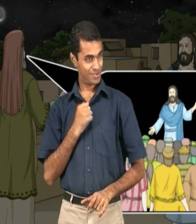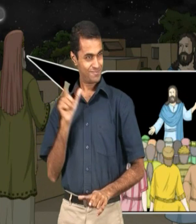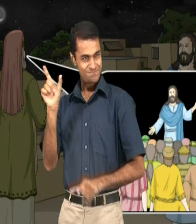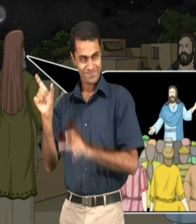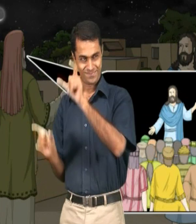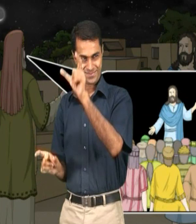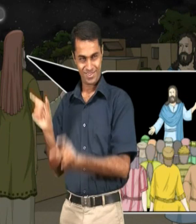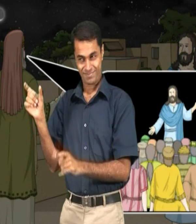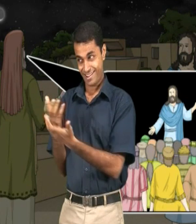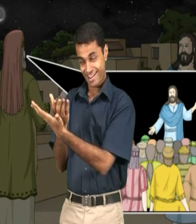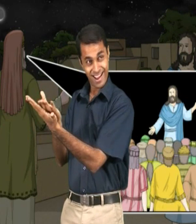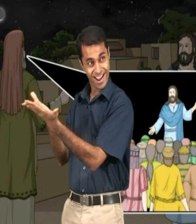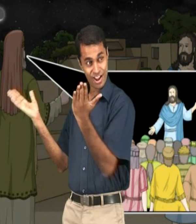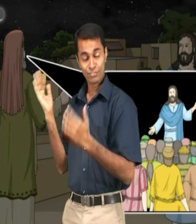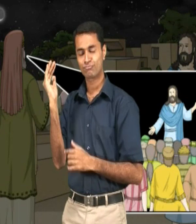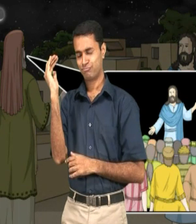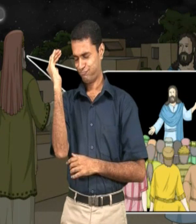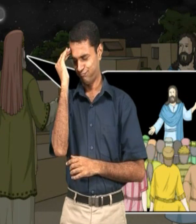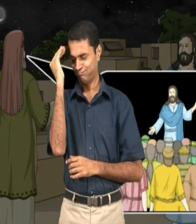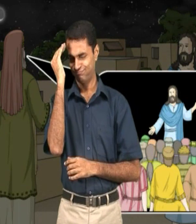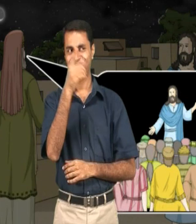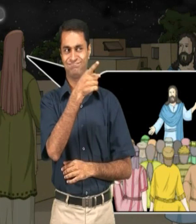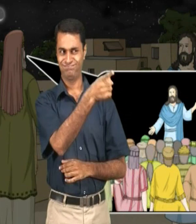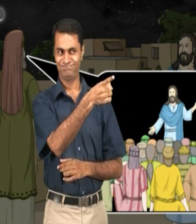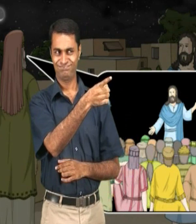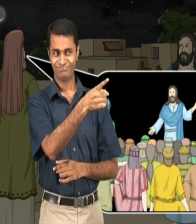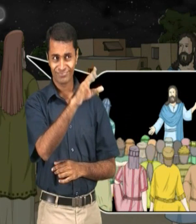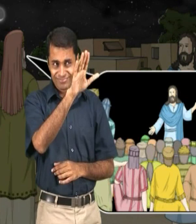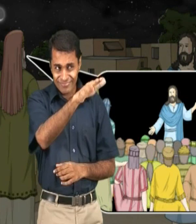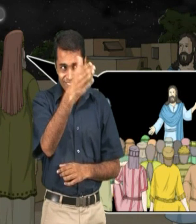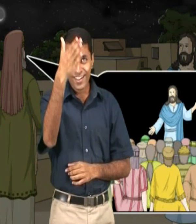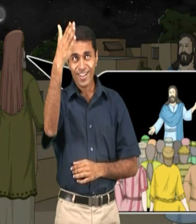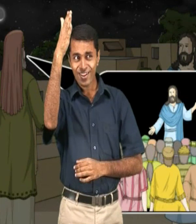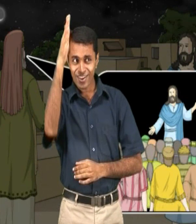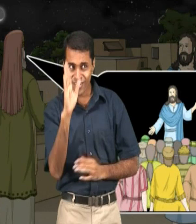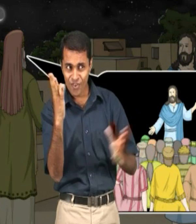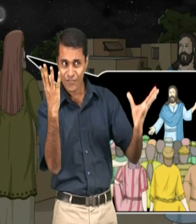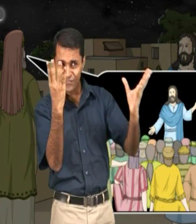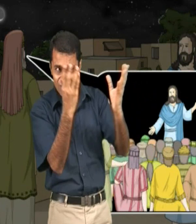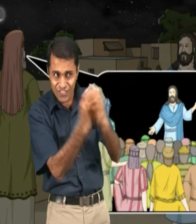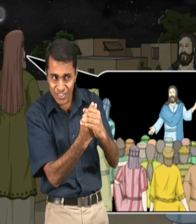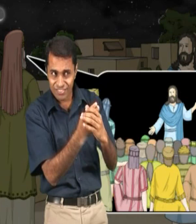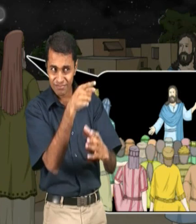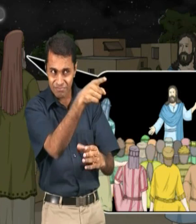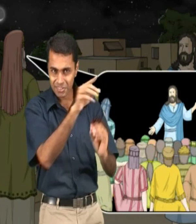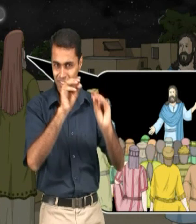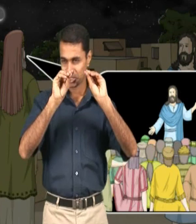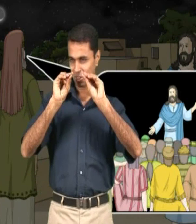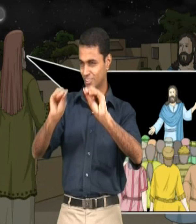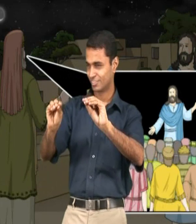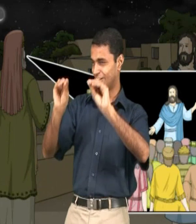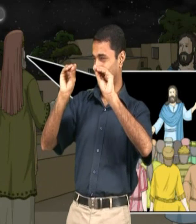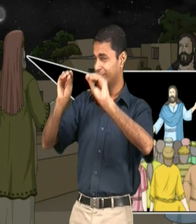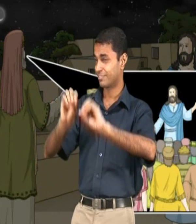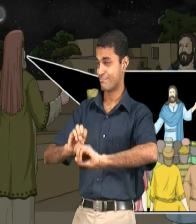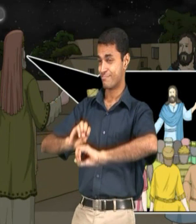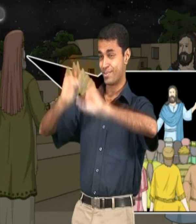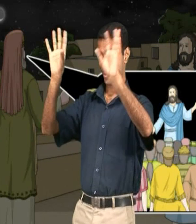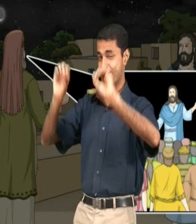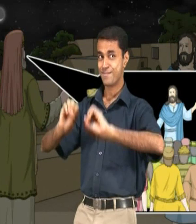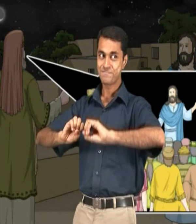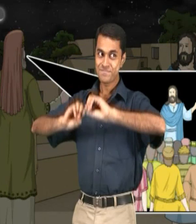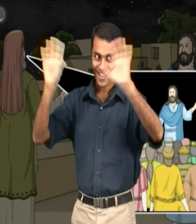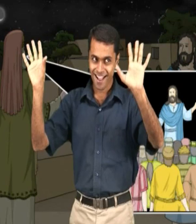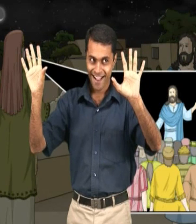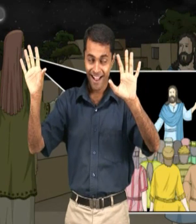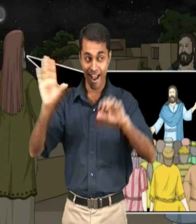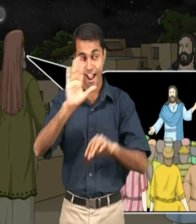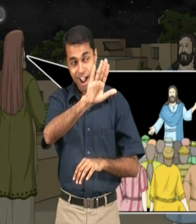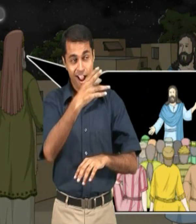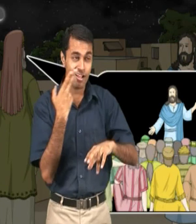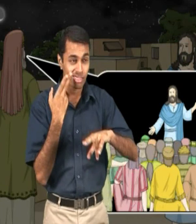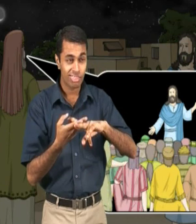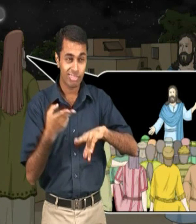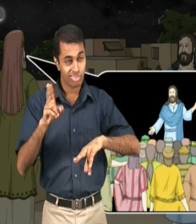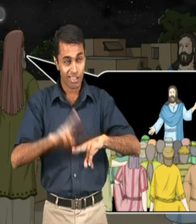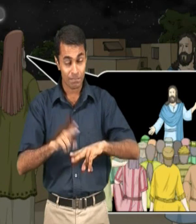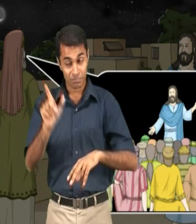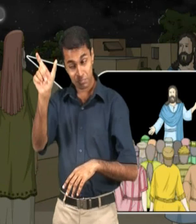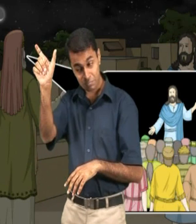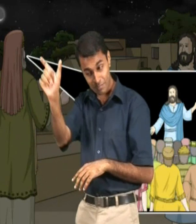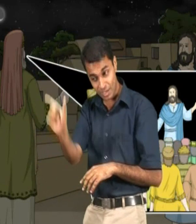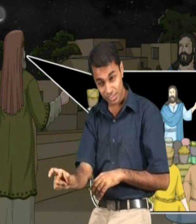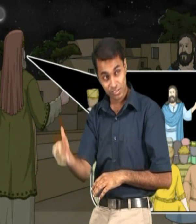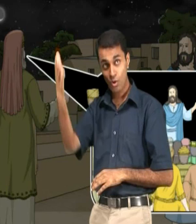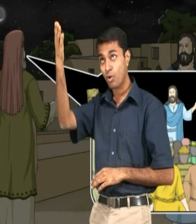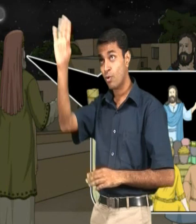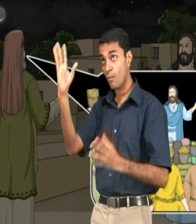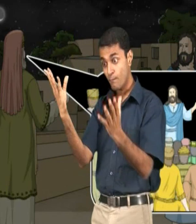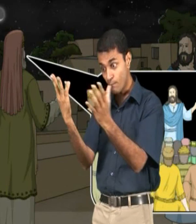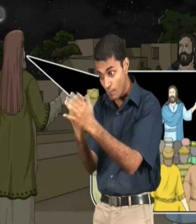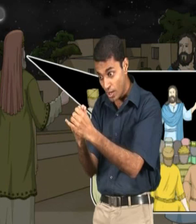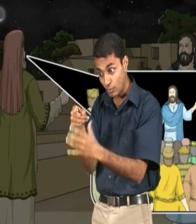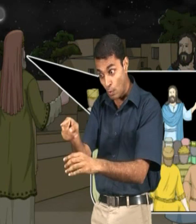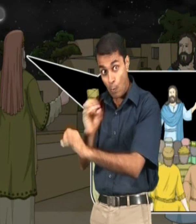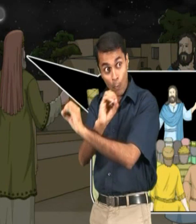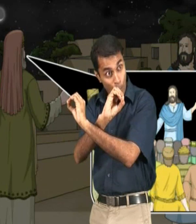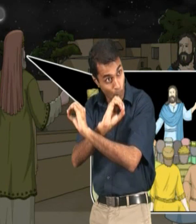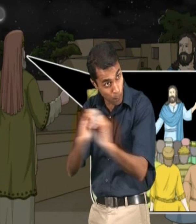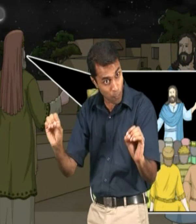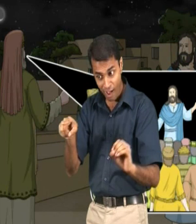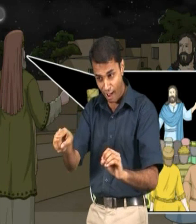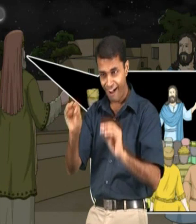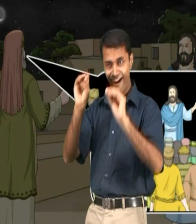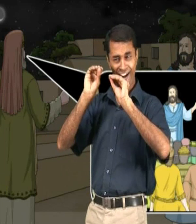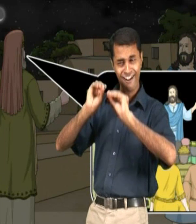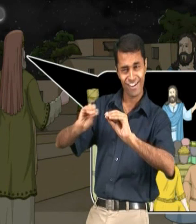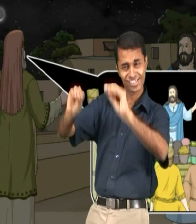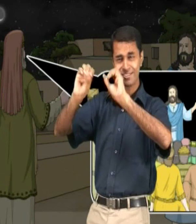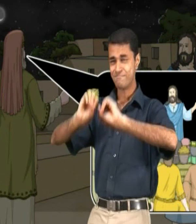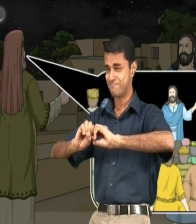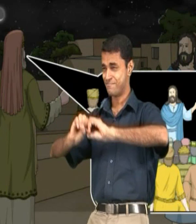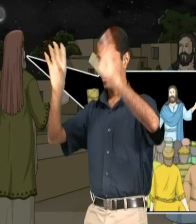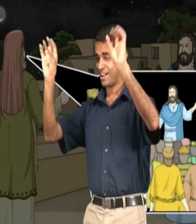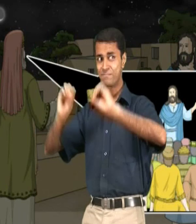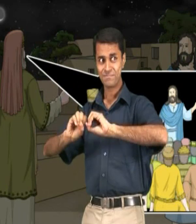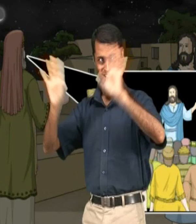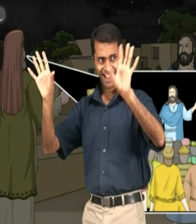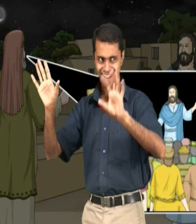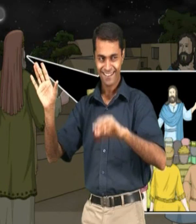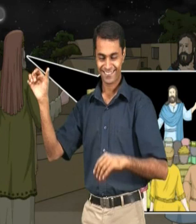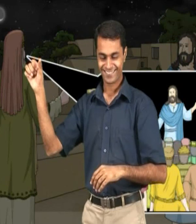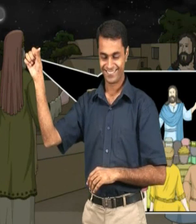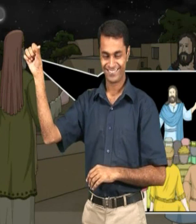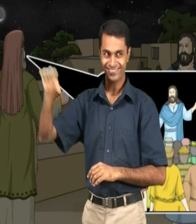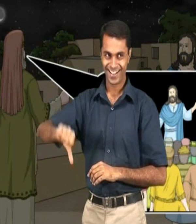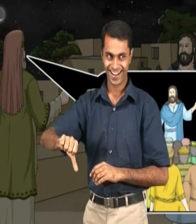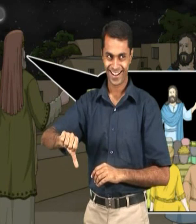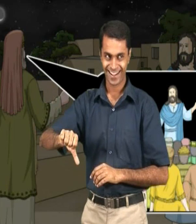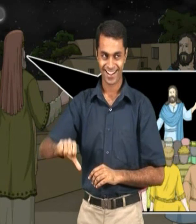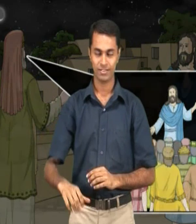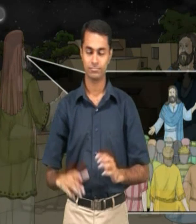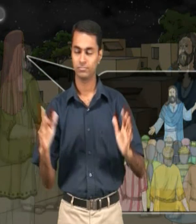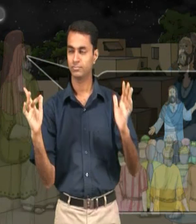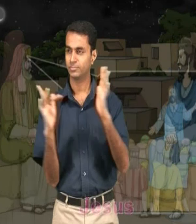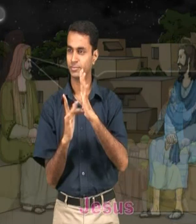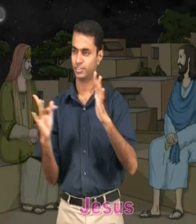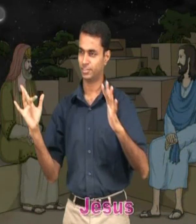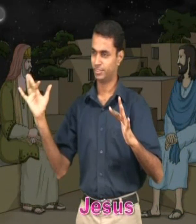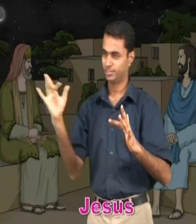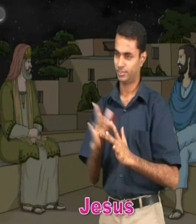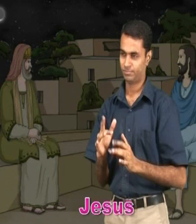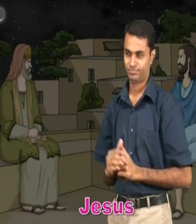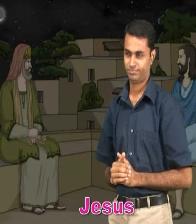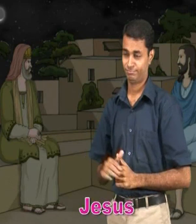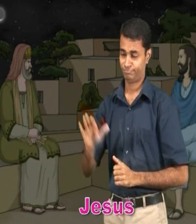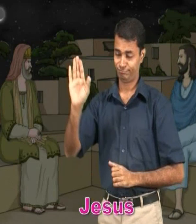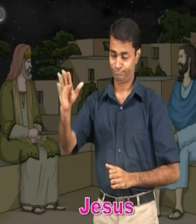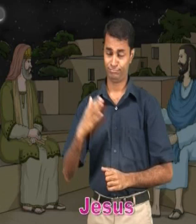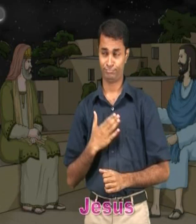For no one could perform the signs You are doing if God were not with him.”